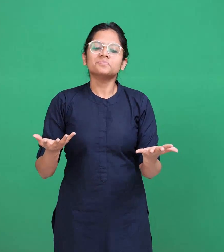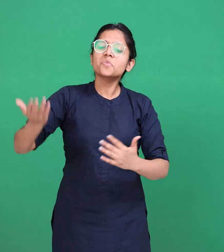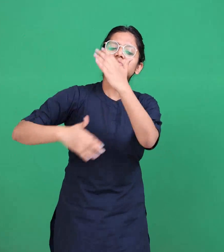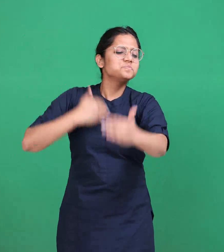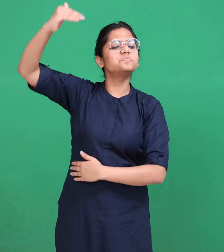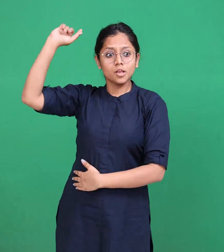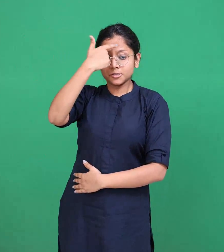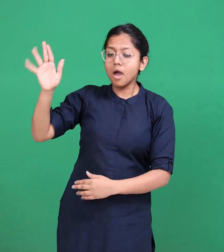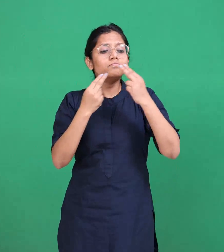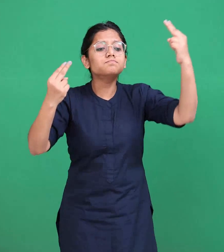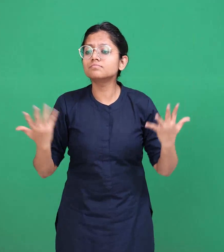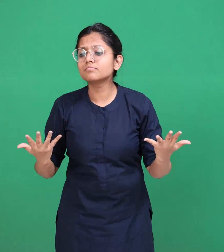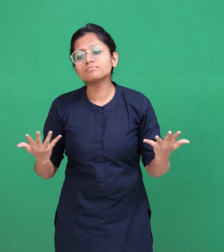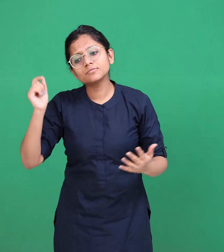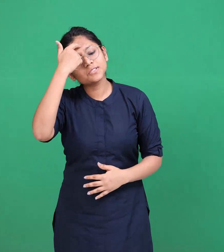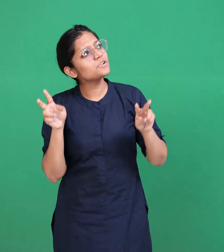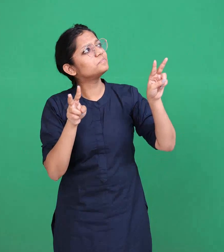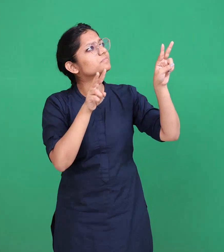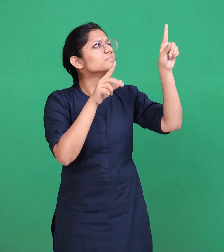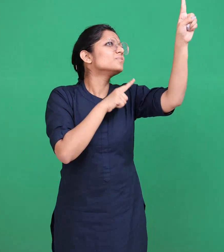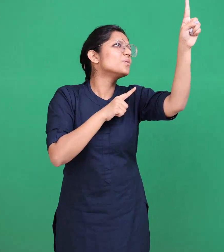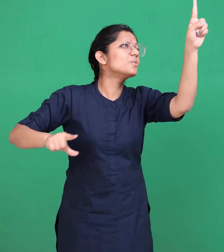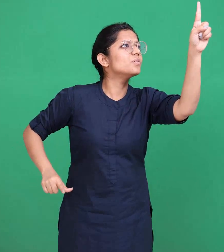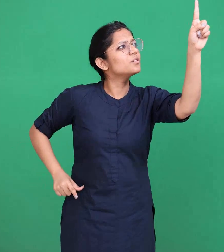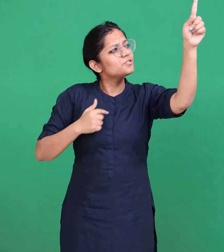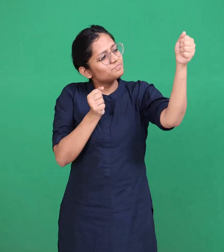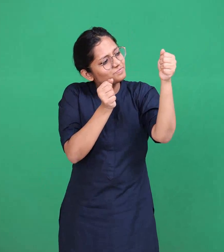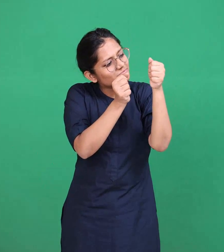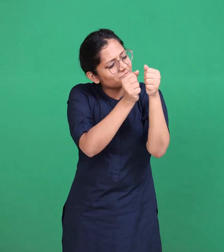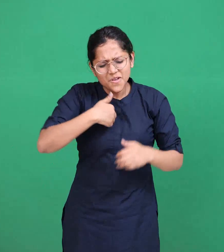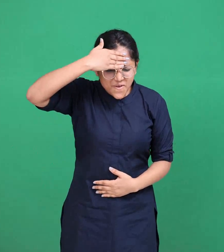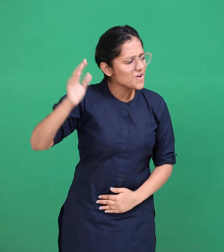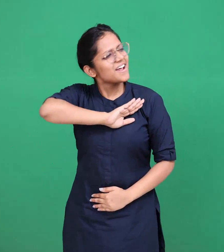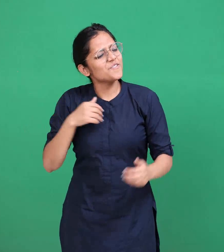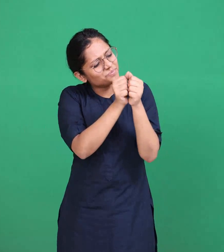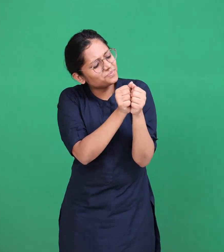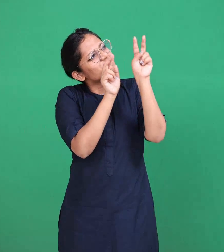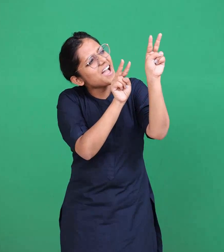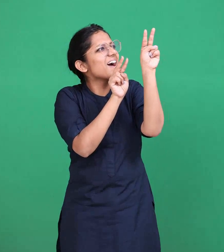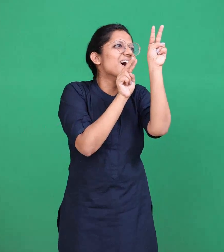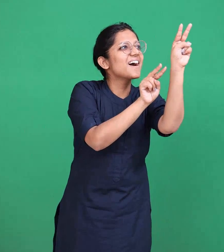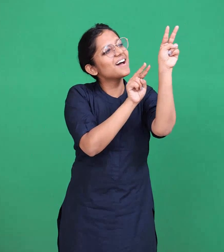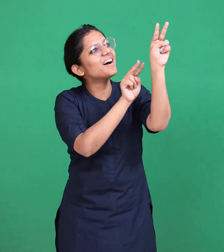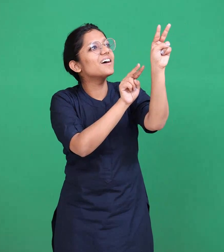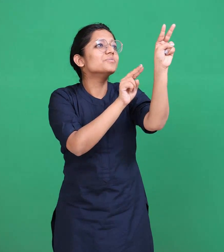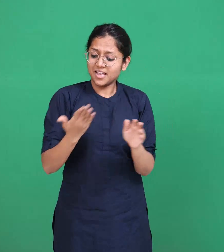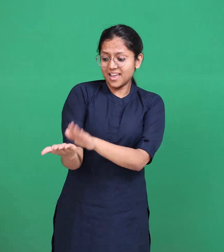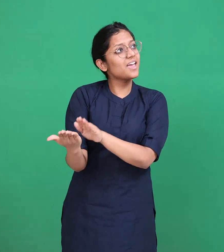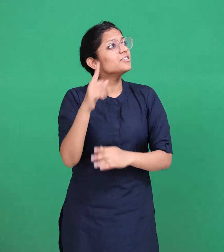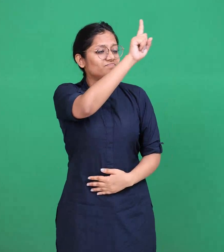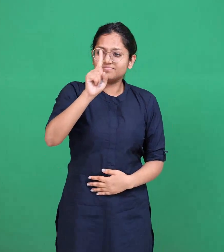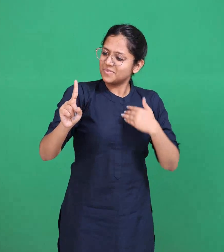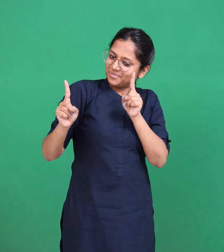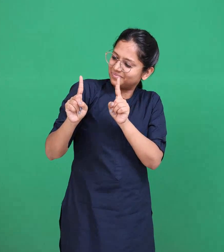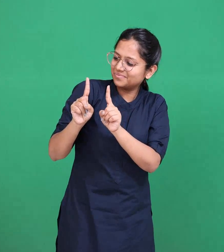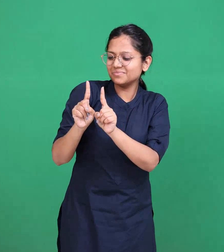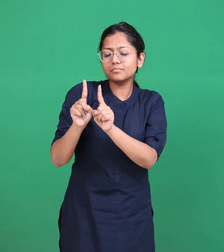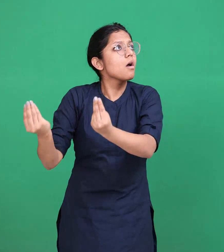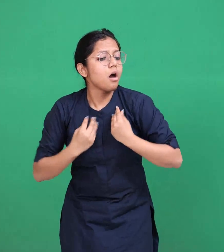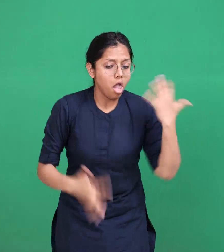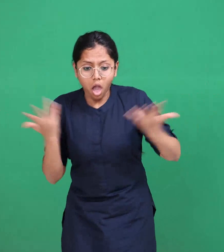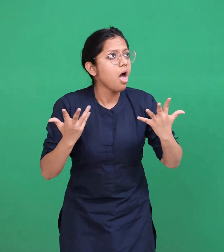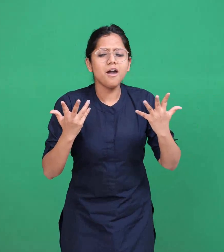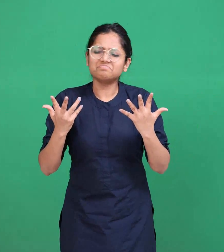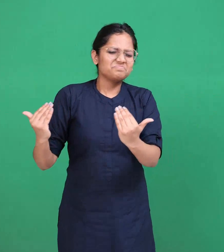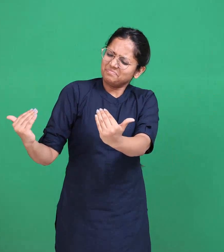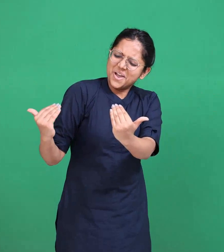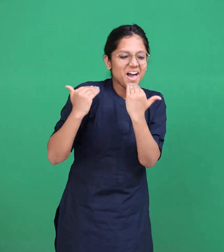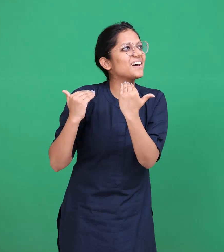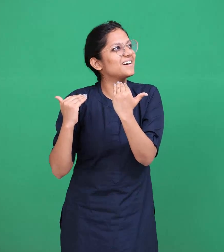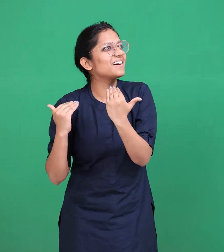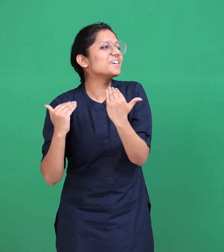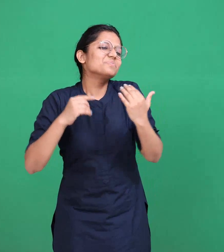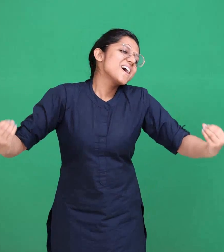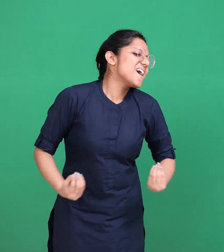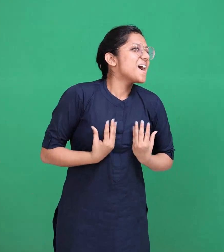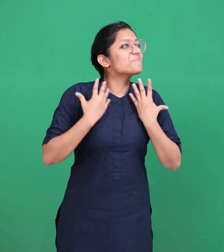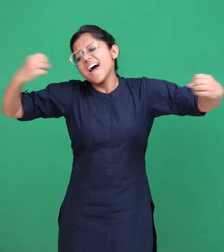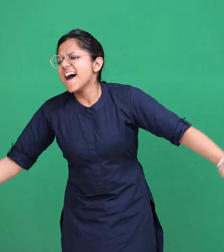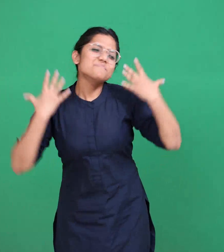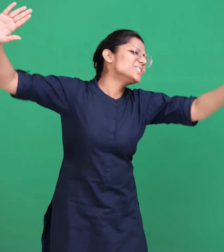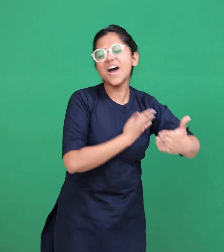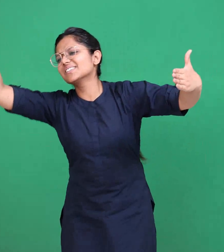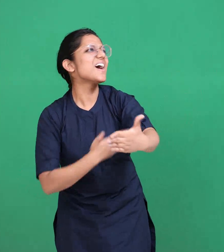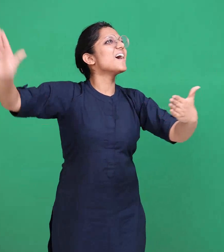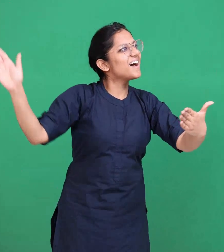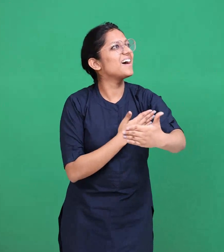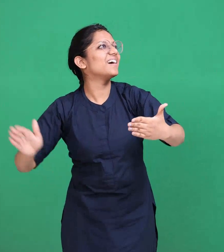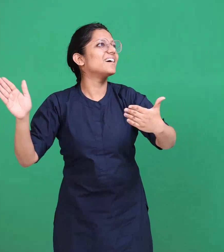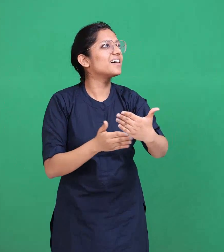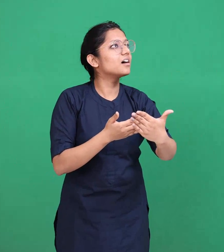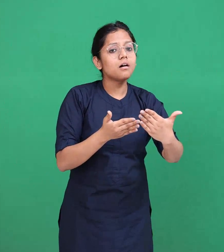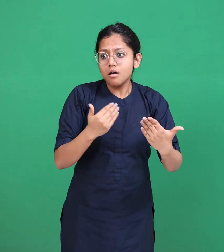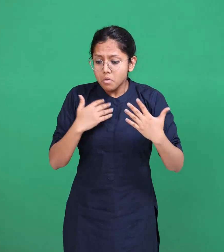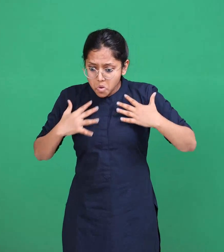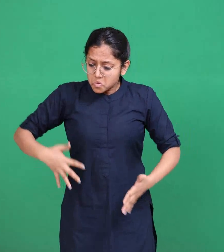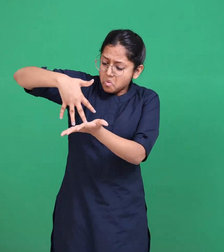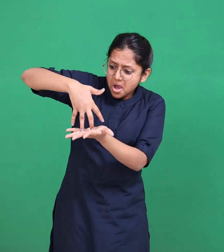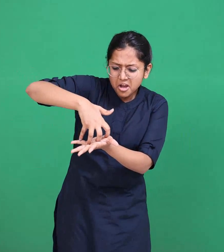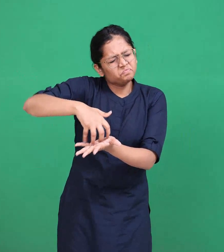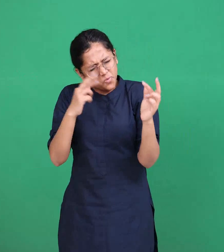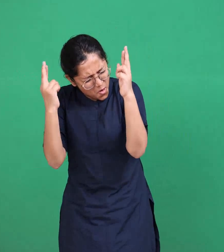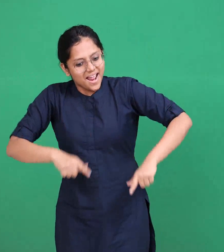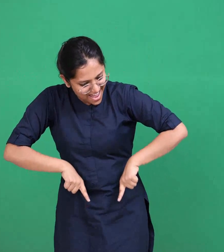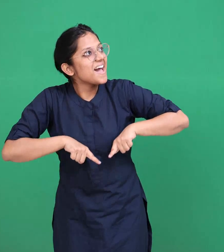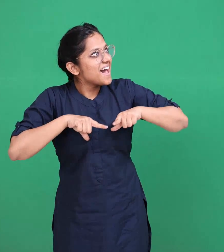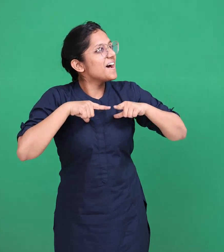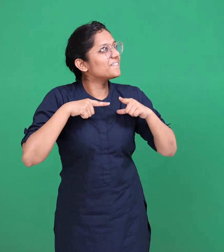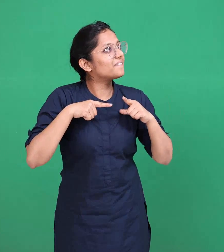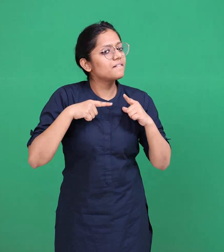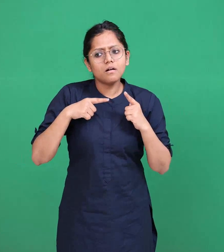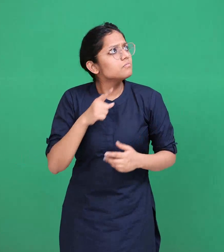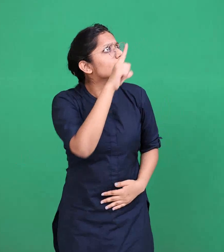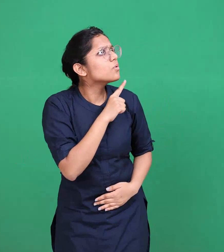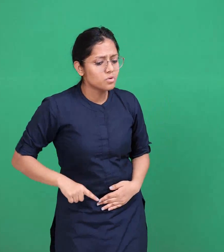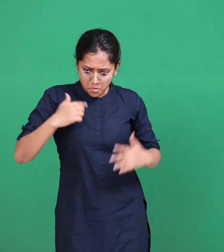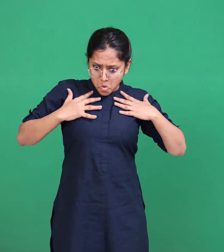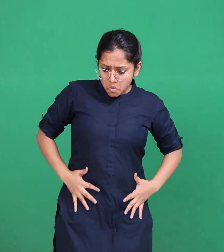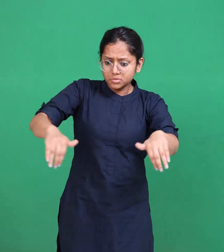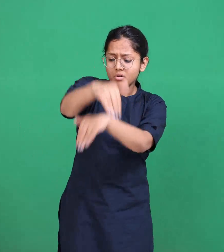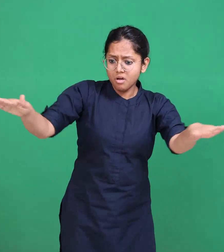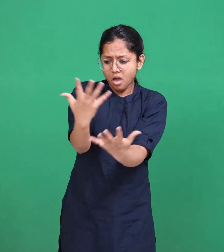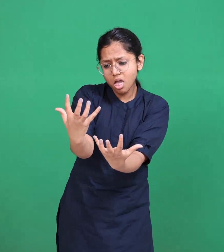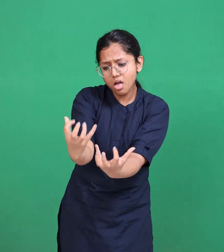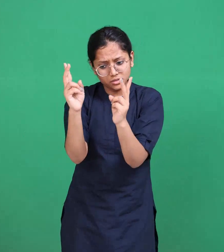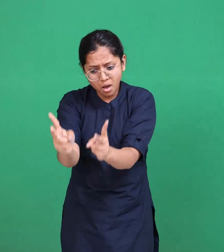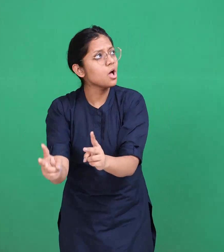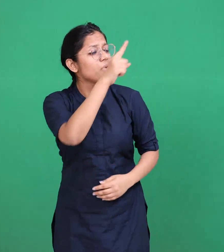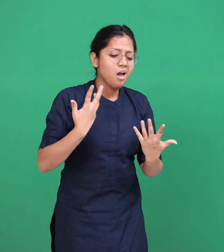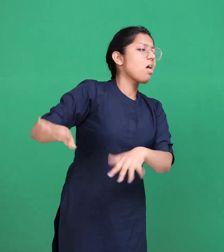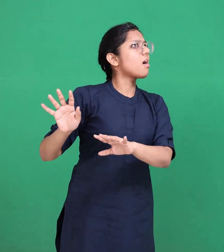David says about Him: ' I saw the Lord always before me; because He is at my right hand, I will not be shaken. Therefore my heart is glad and my tongue rejoices;